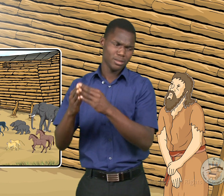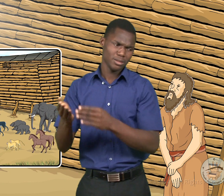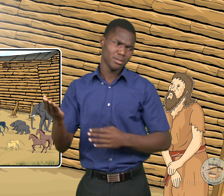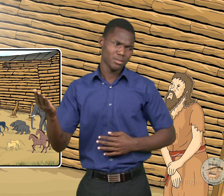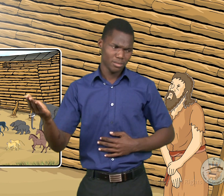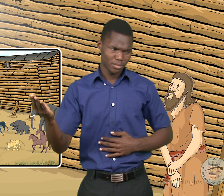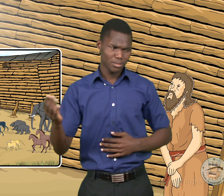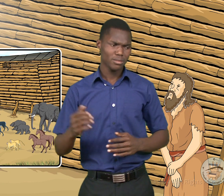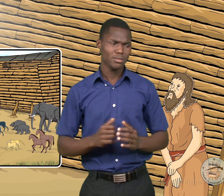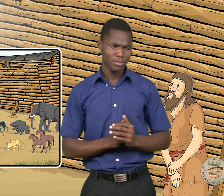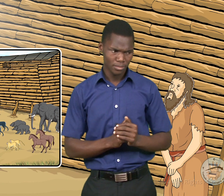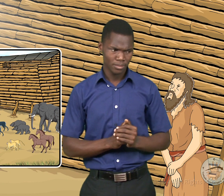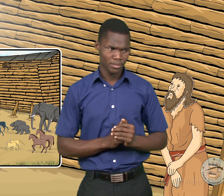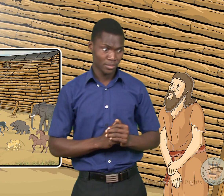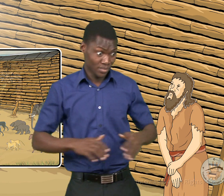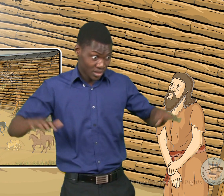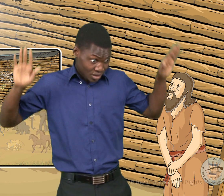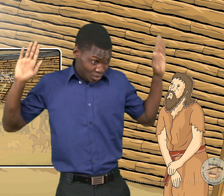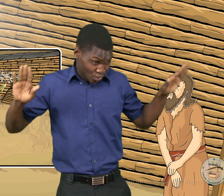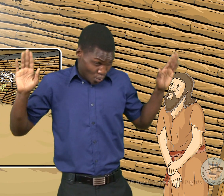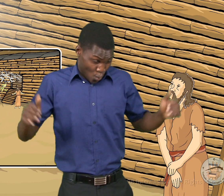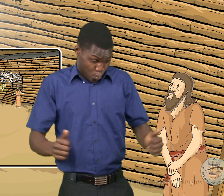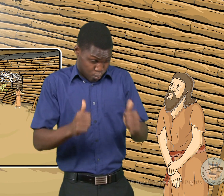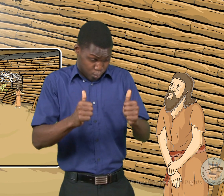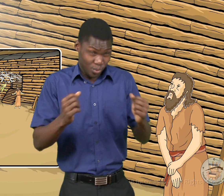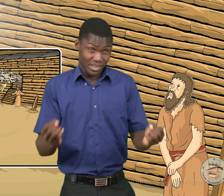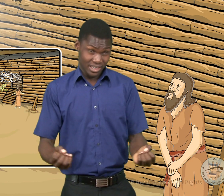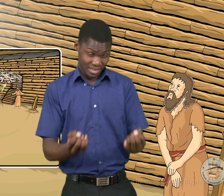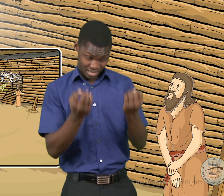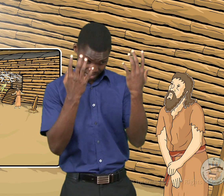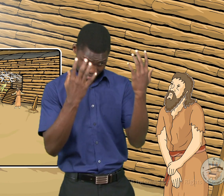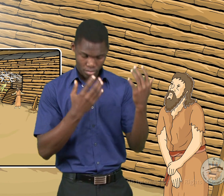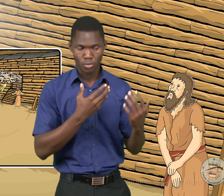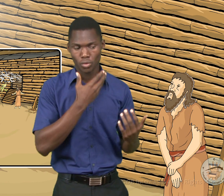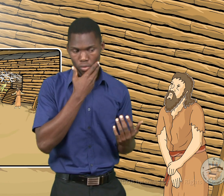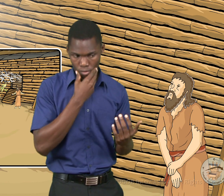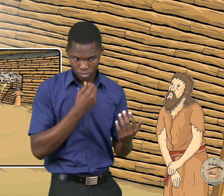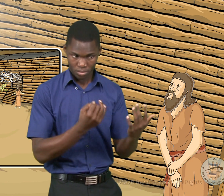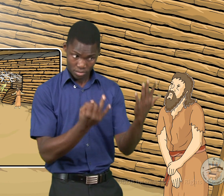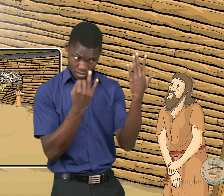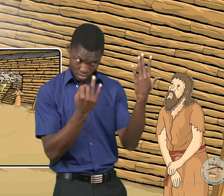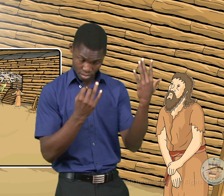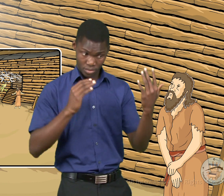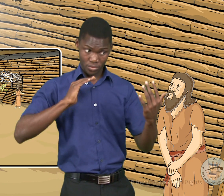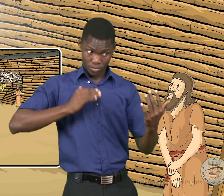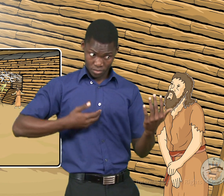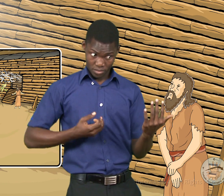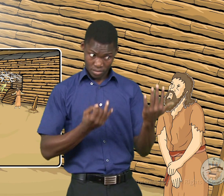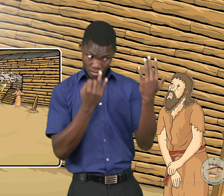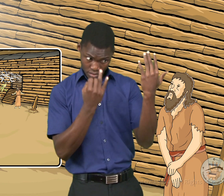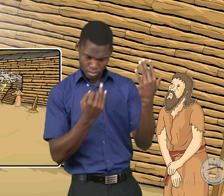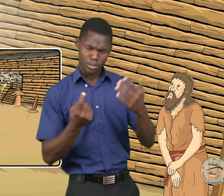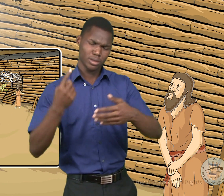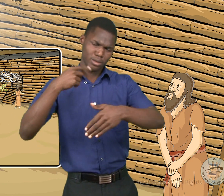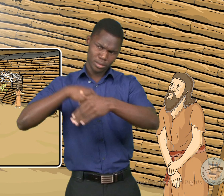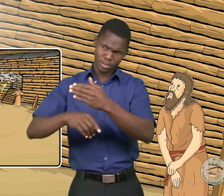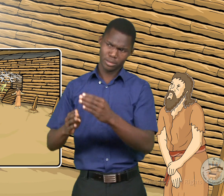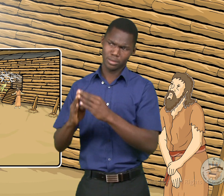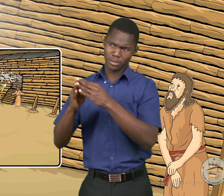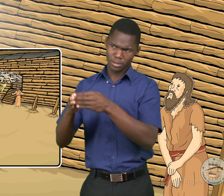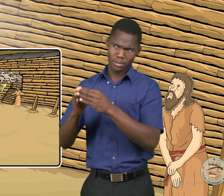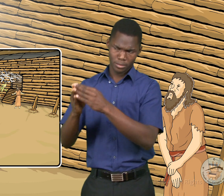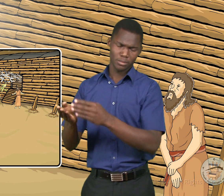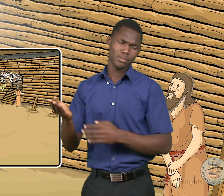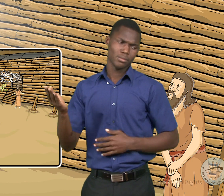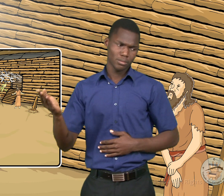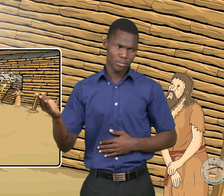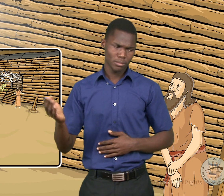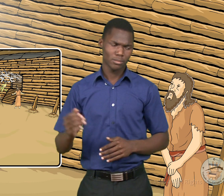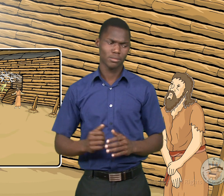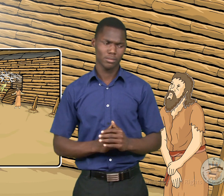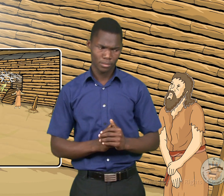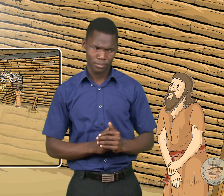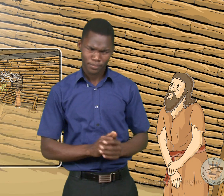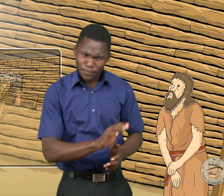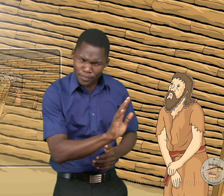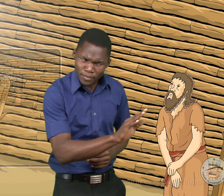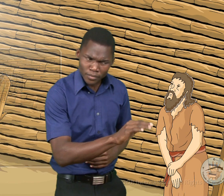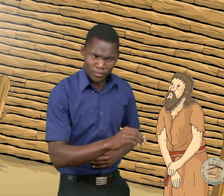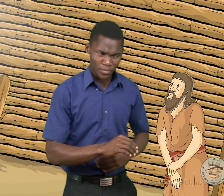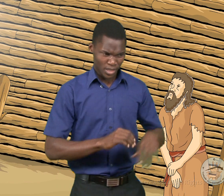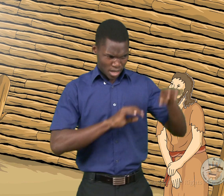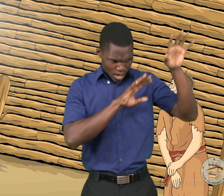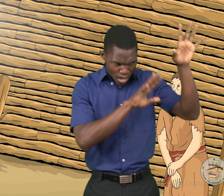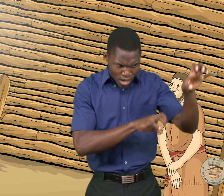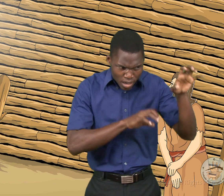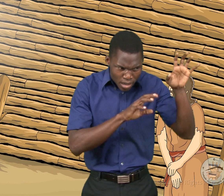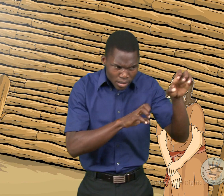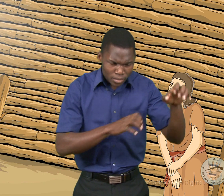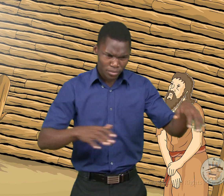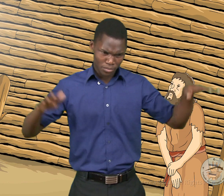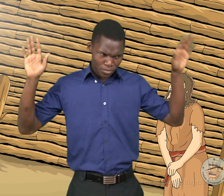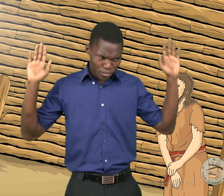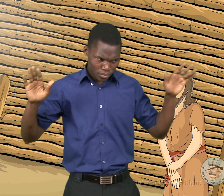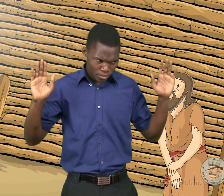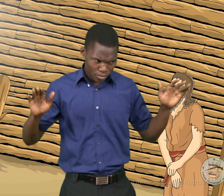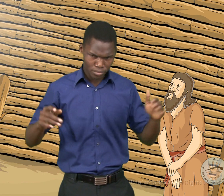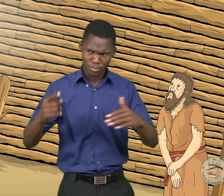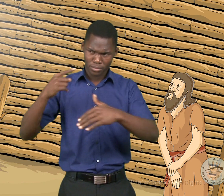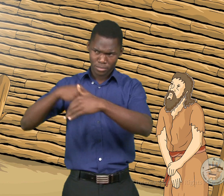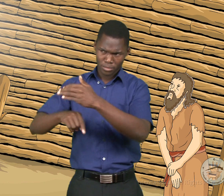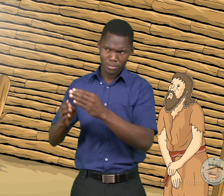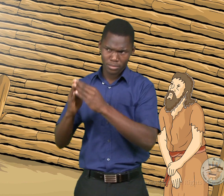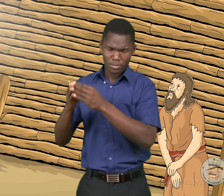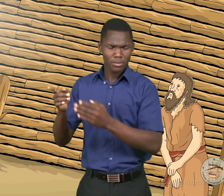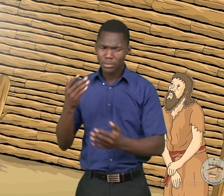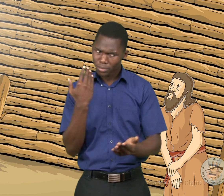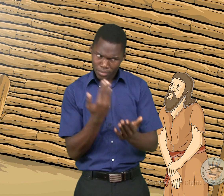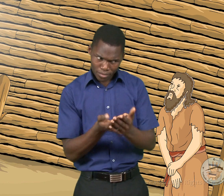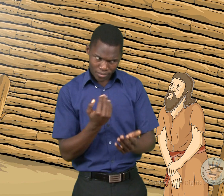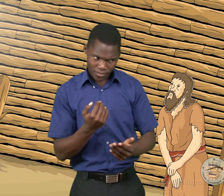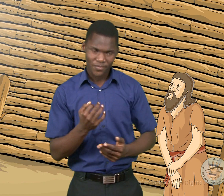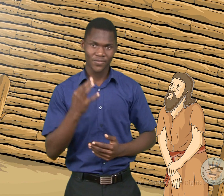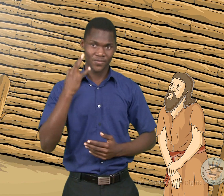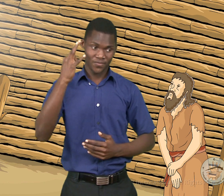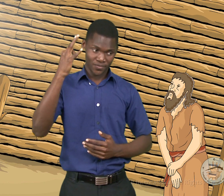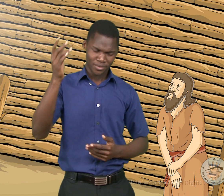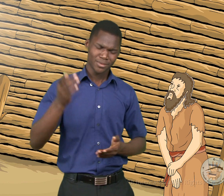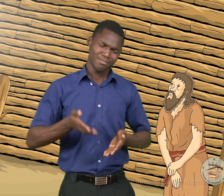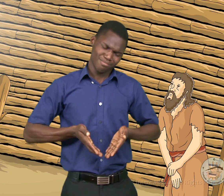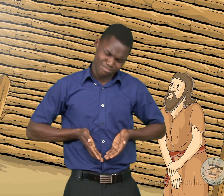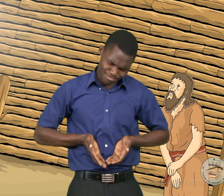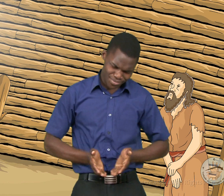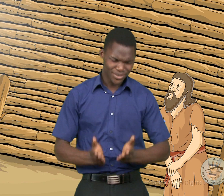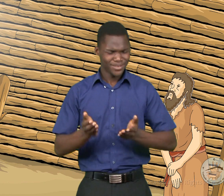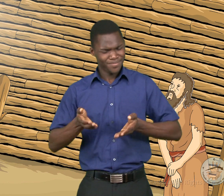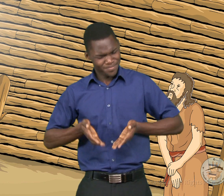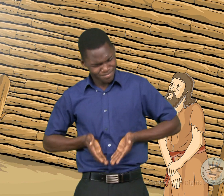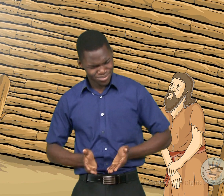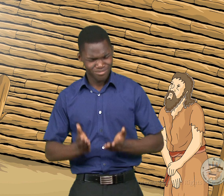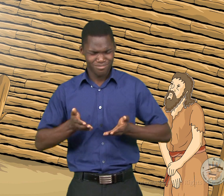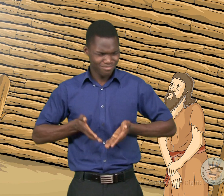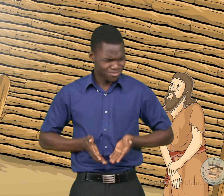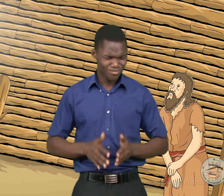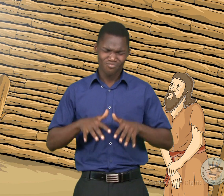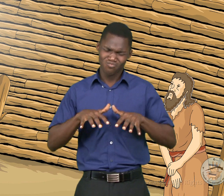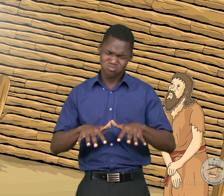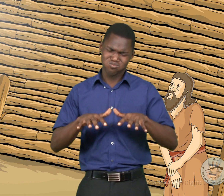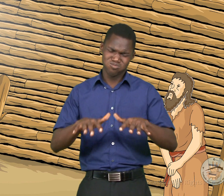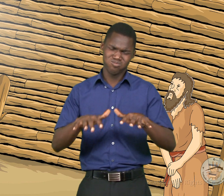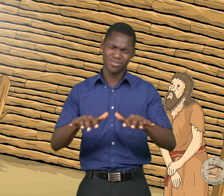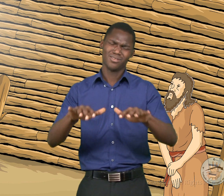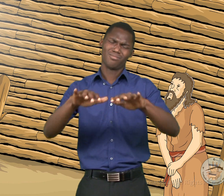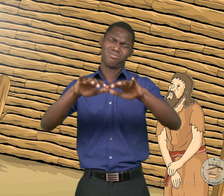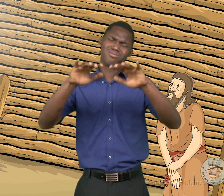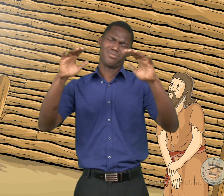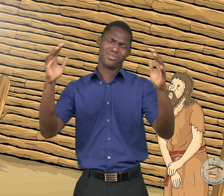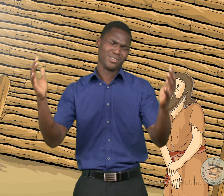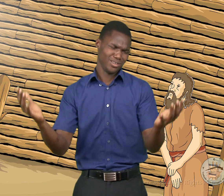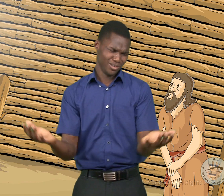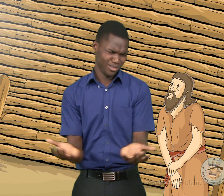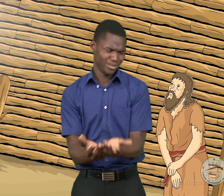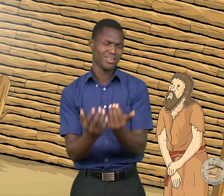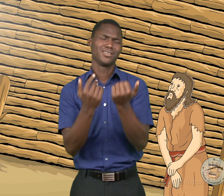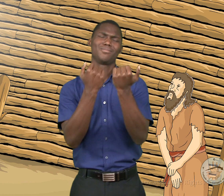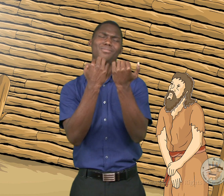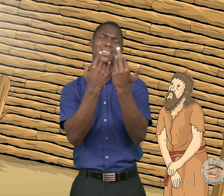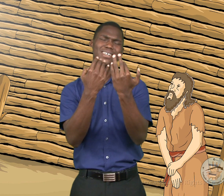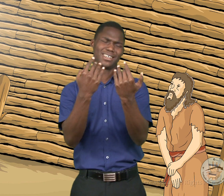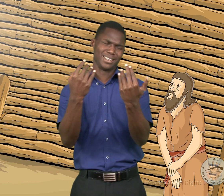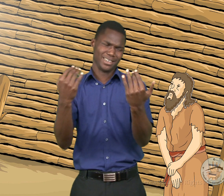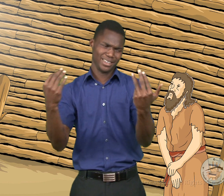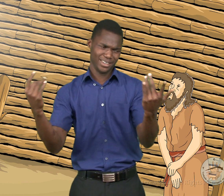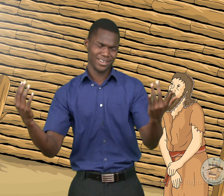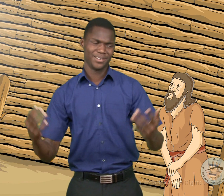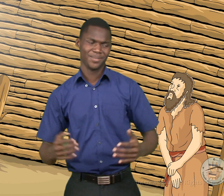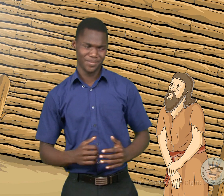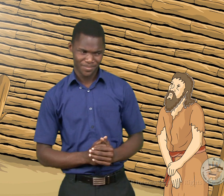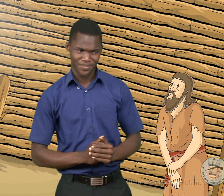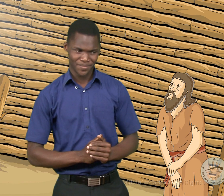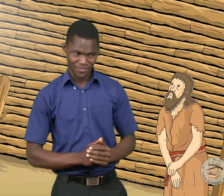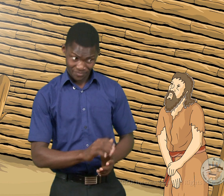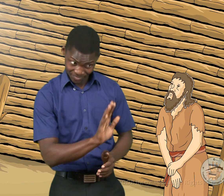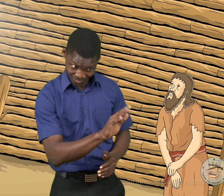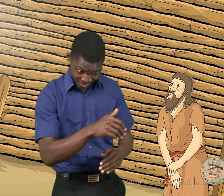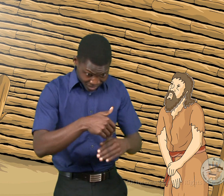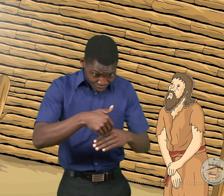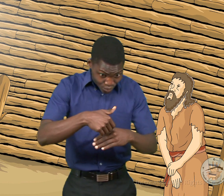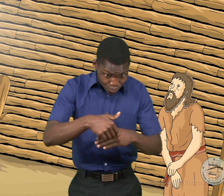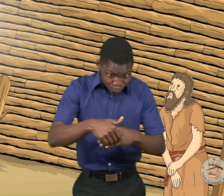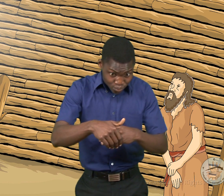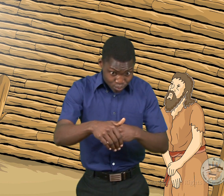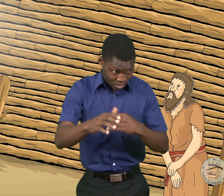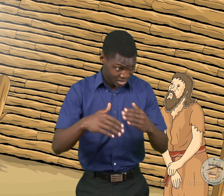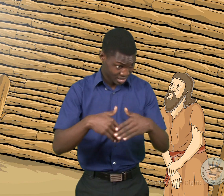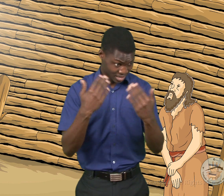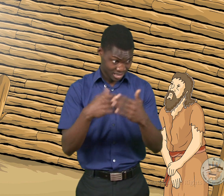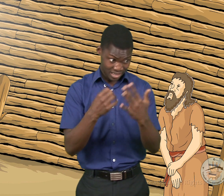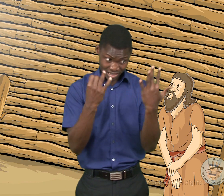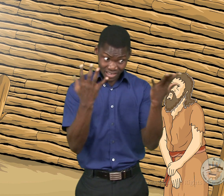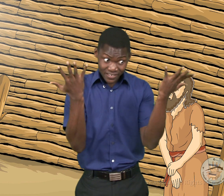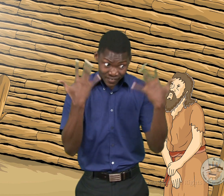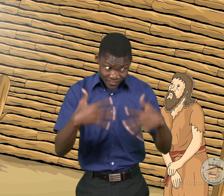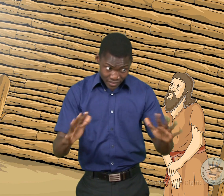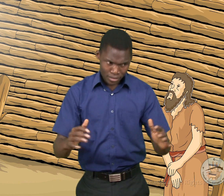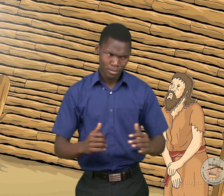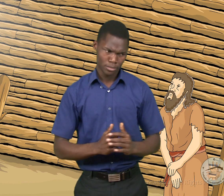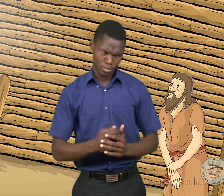and seven pairs of every kind of bird of the air, male and female, to preserve their offspring on the face of all the earth.